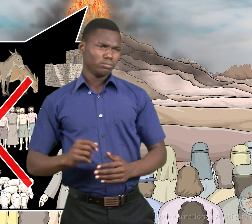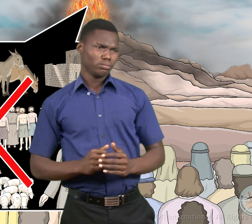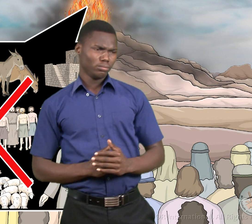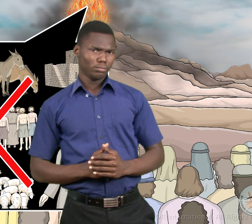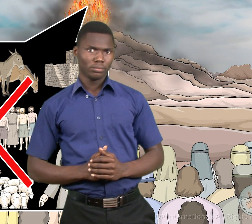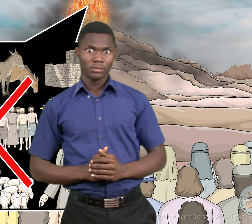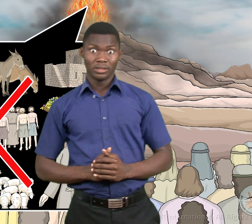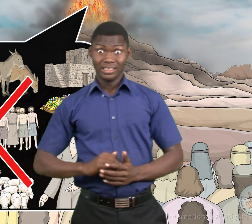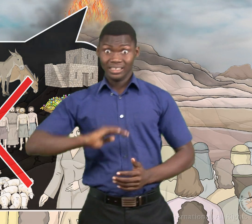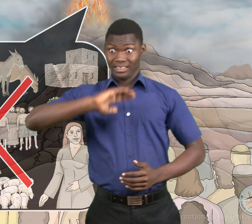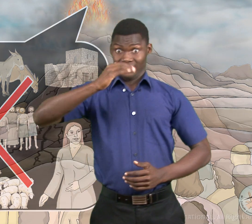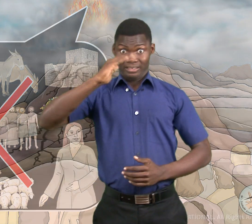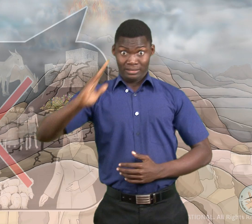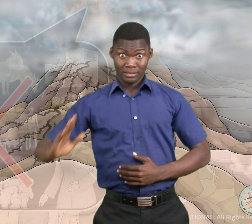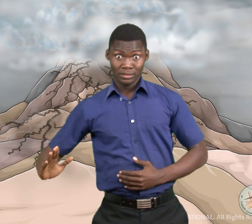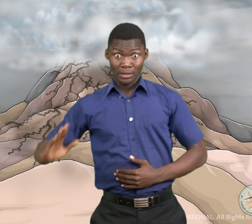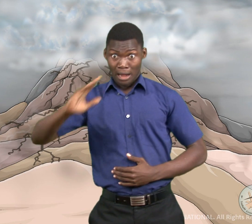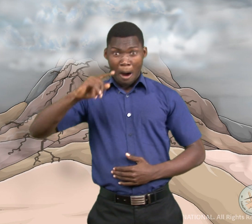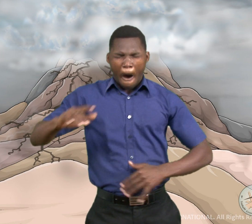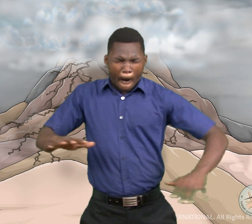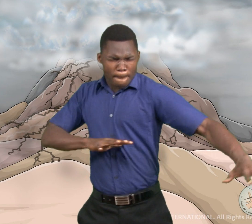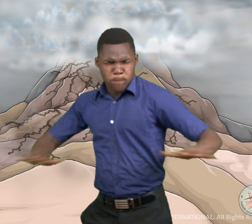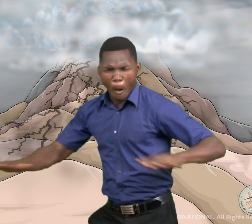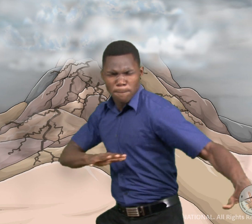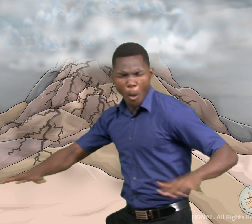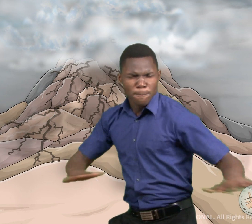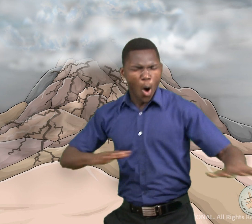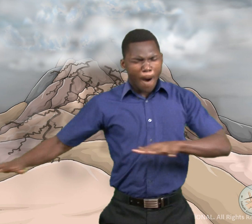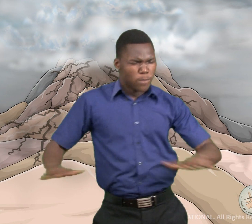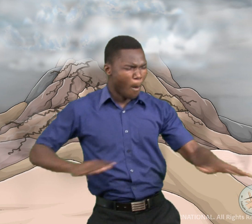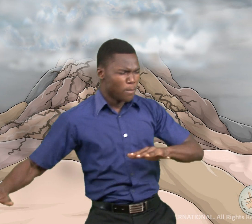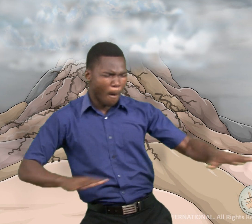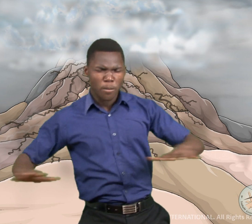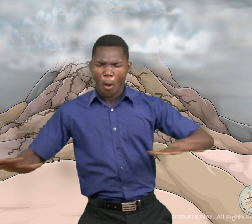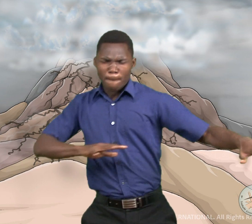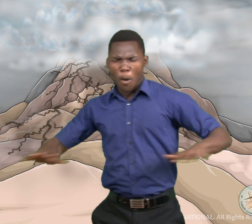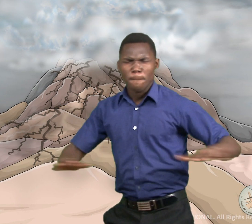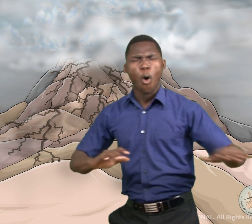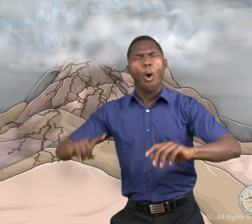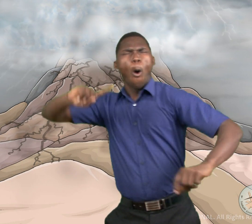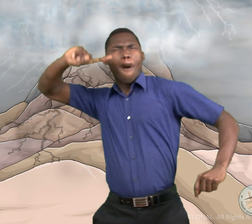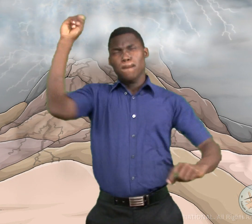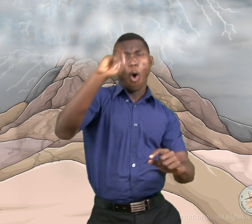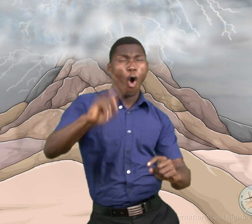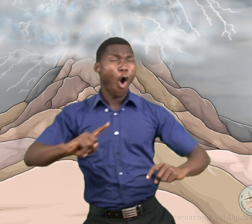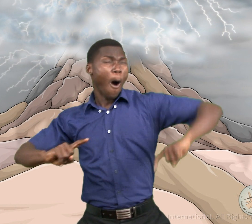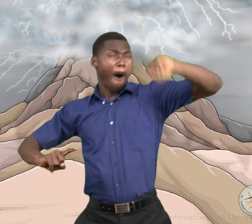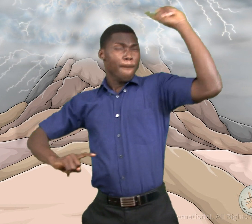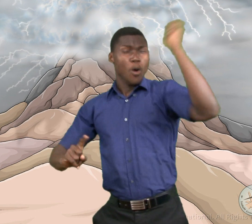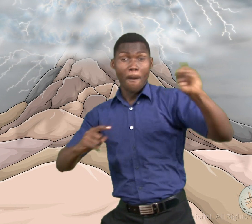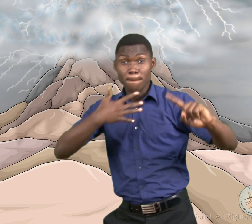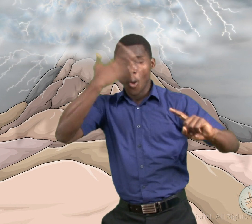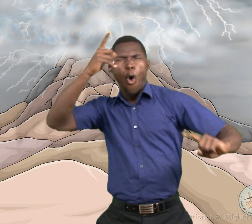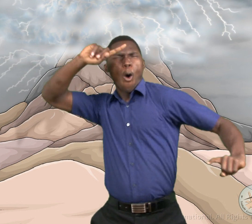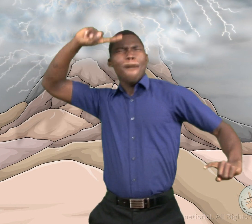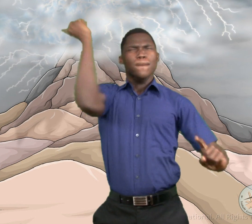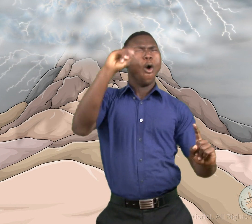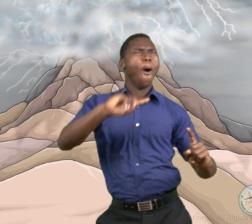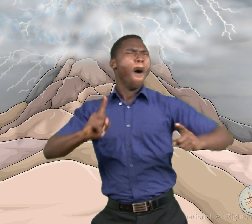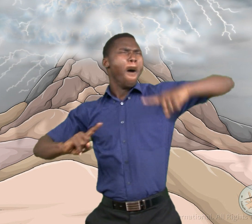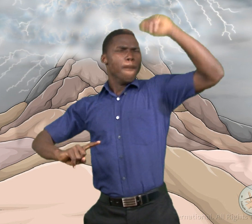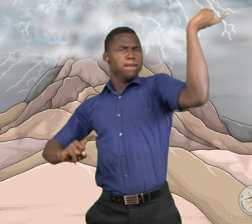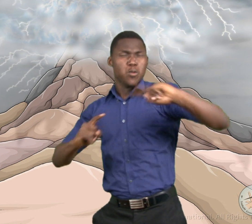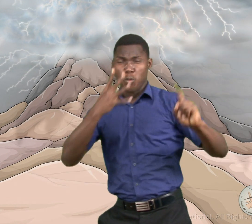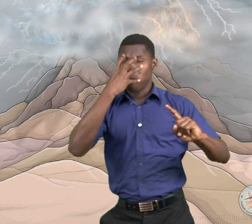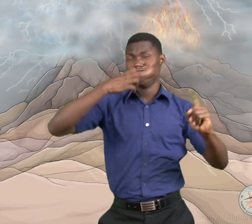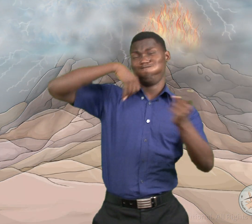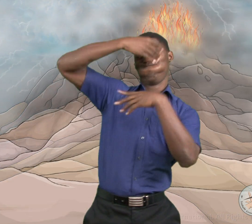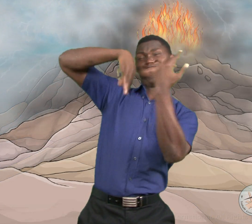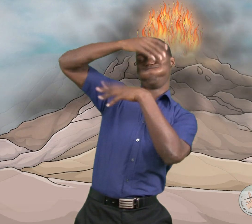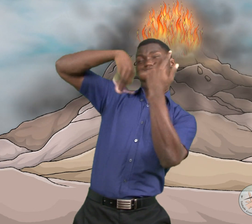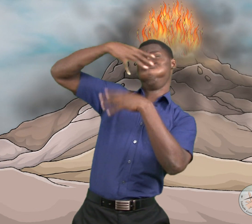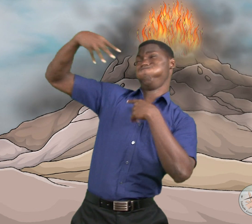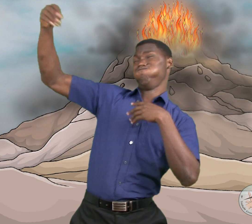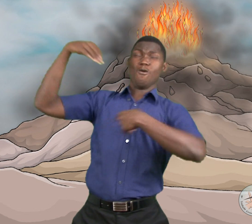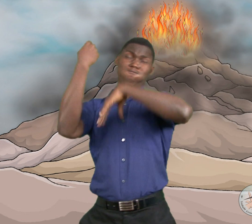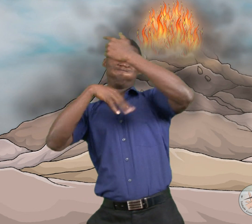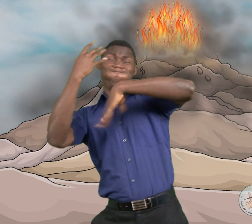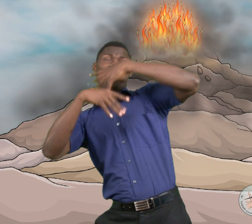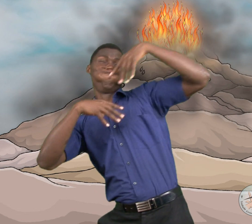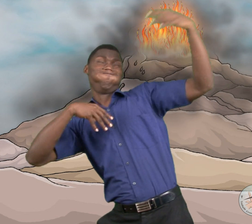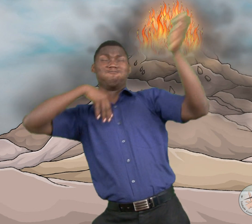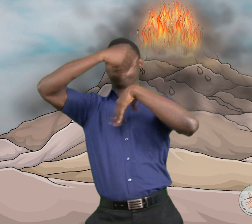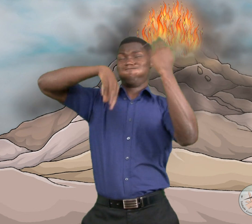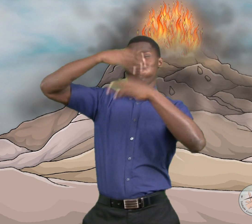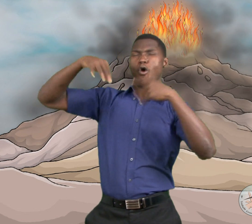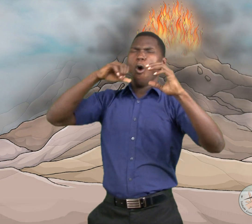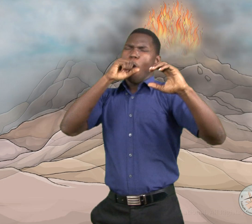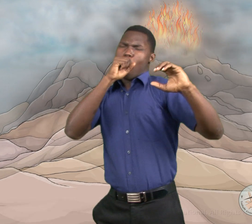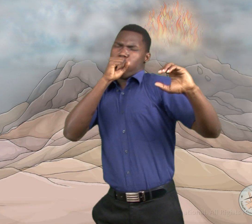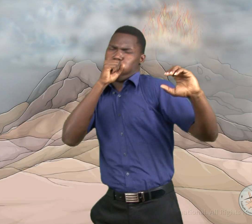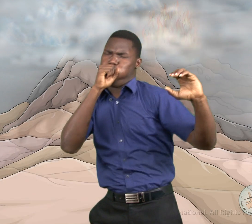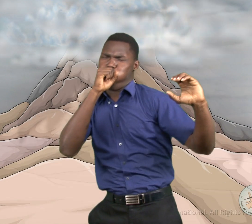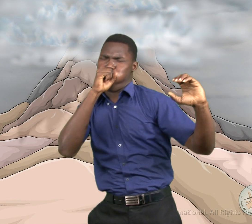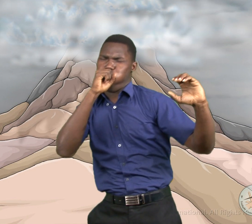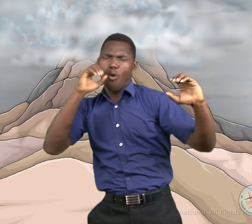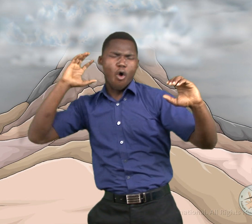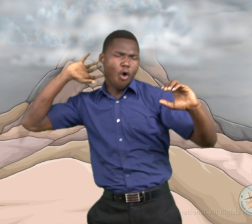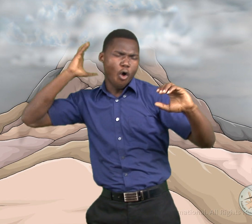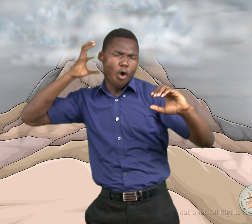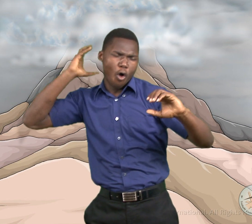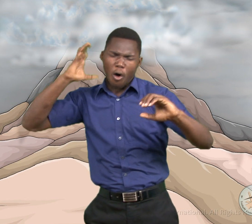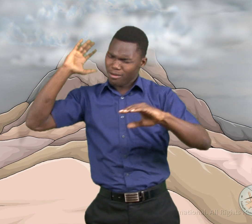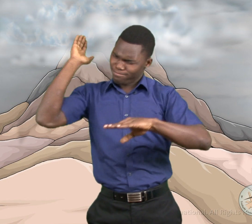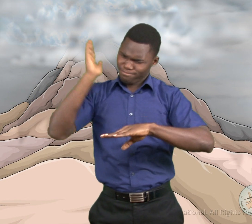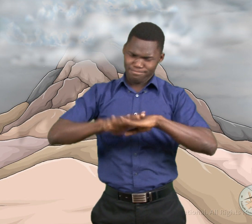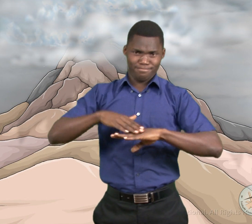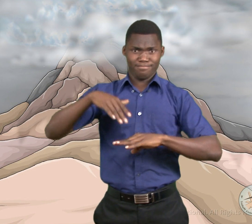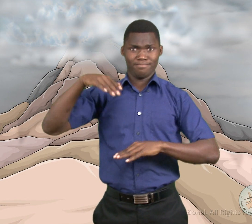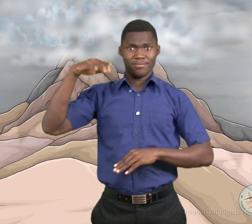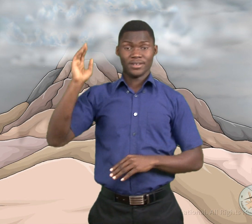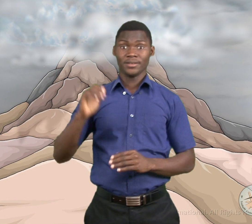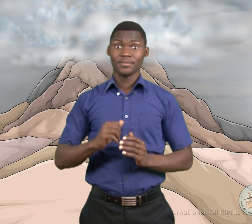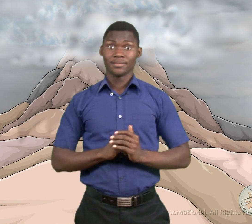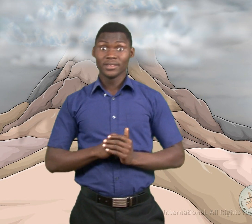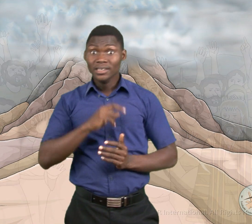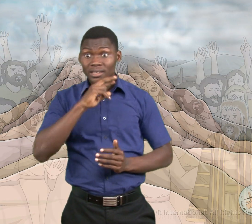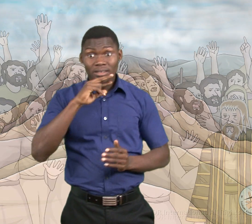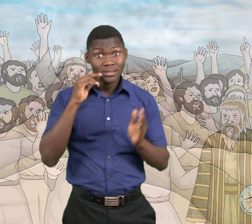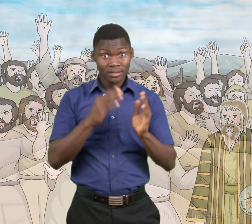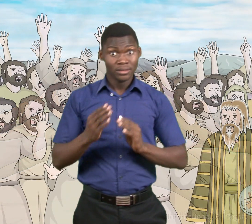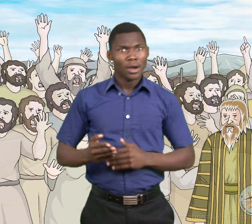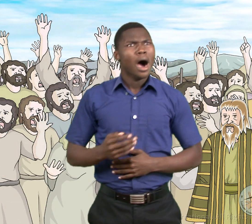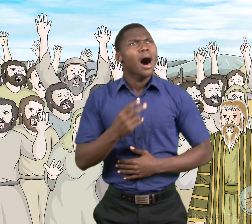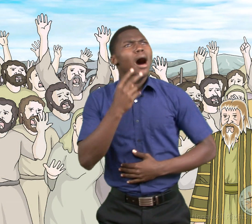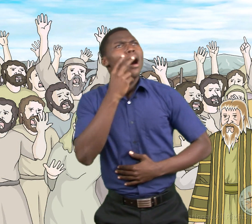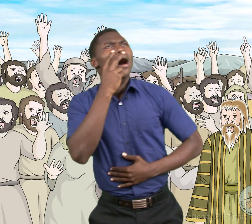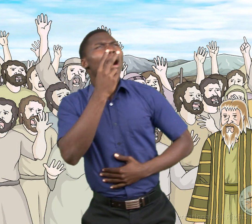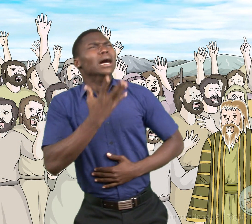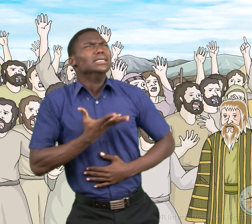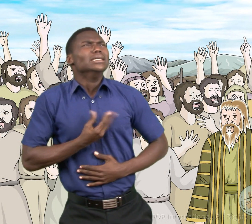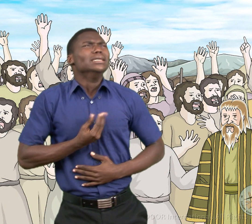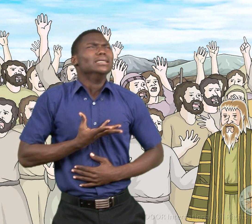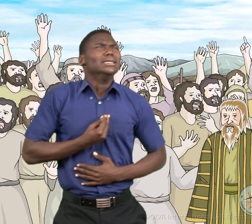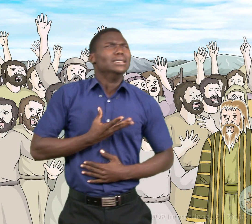When all the people witnessed the thunder and lightning, the sounding of the ram’s horn, and the mountain enveloped in smoke, they trembled and stood at a distance.